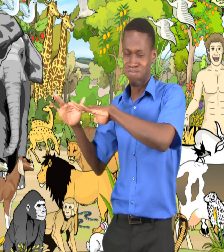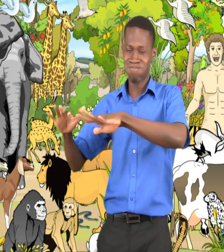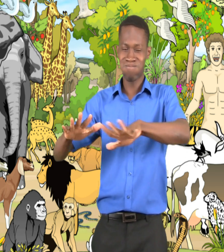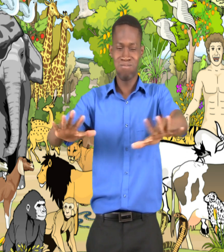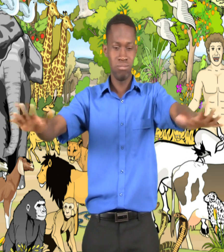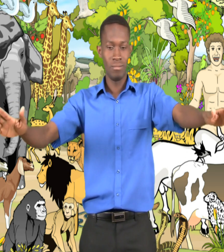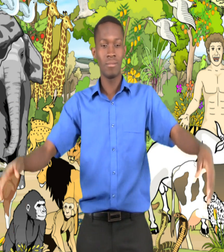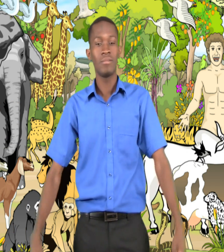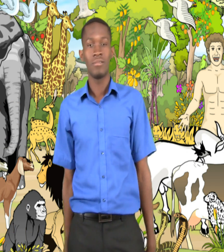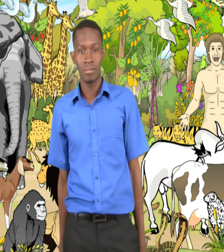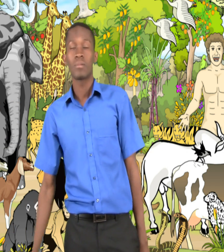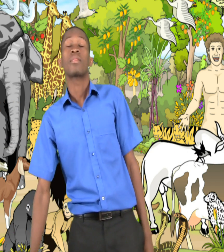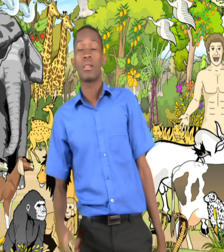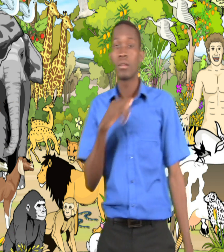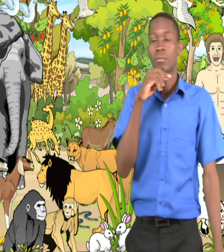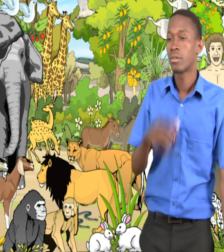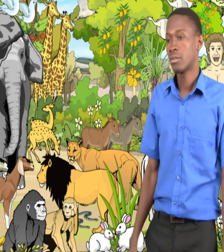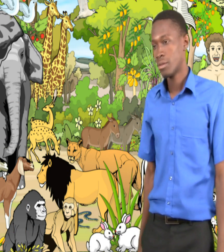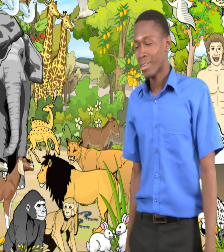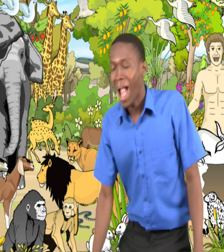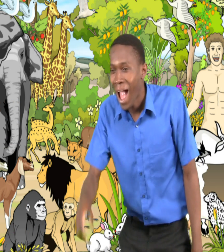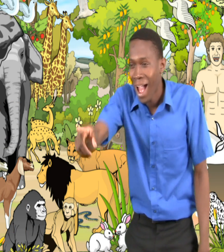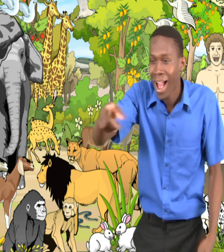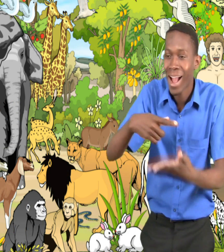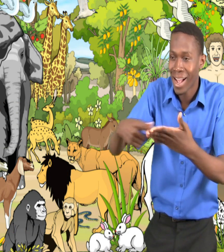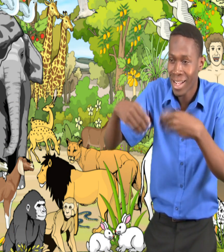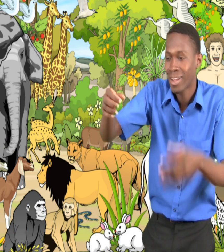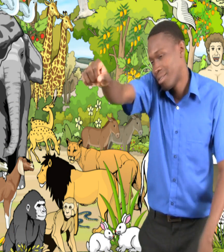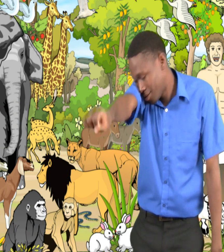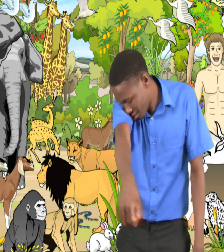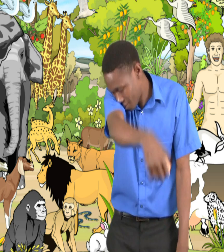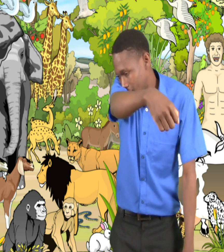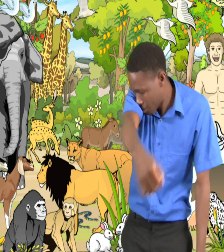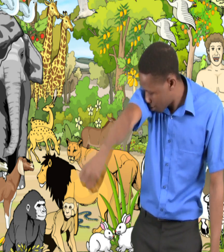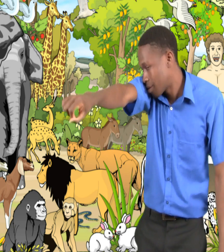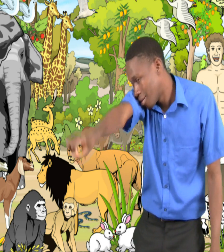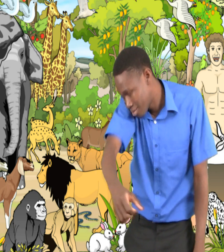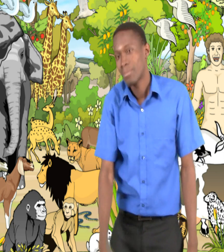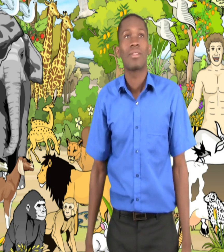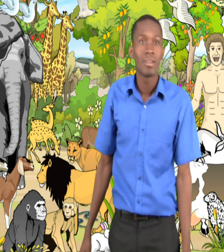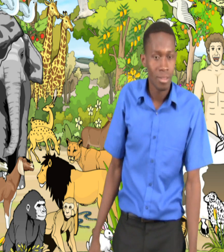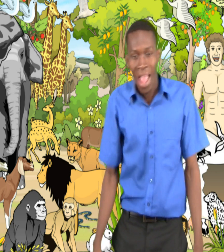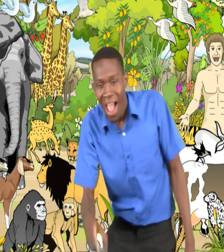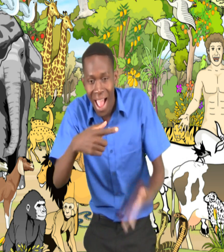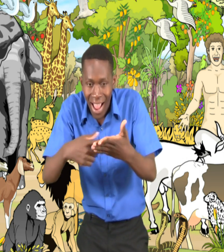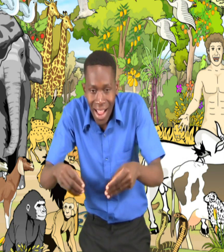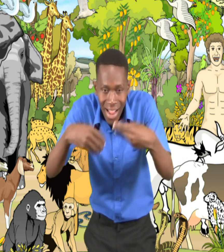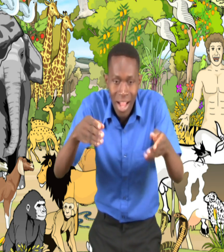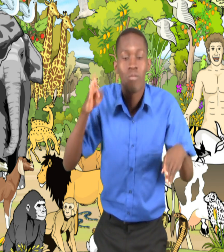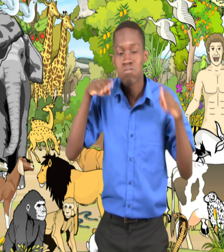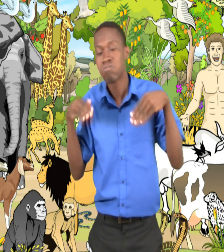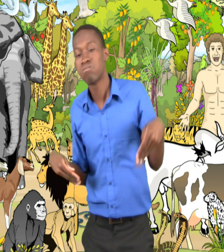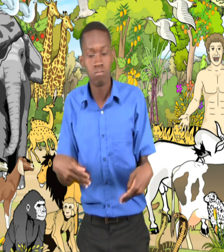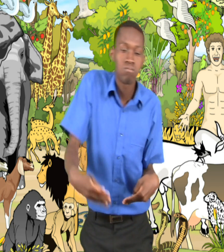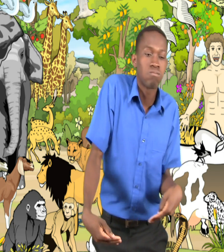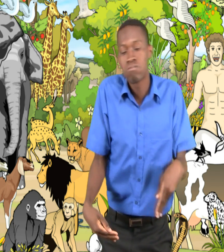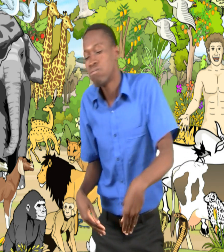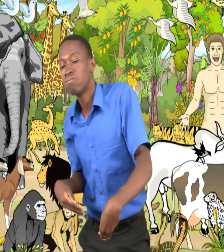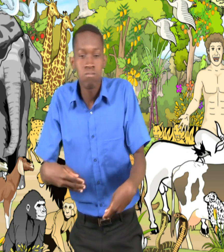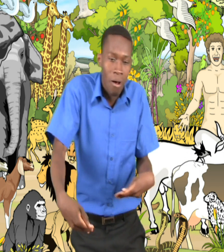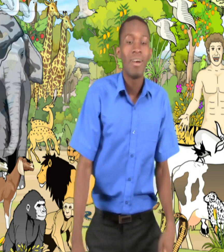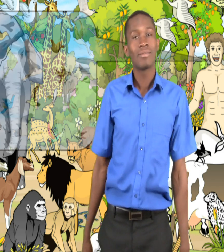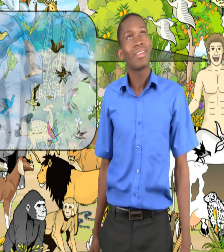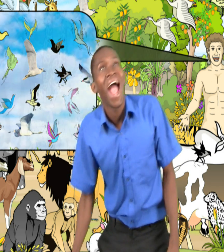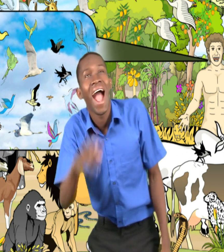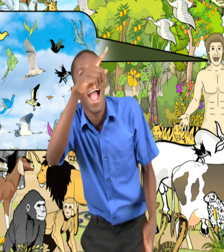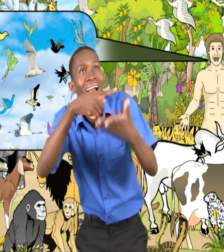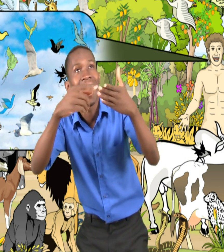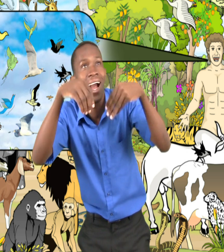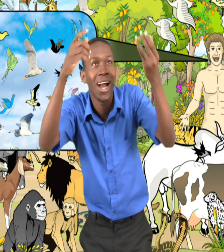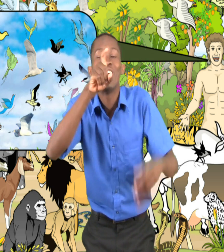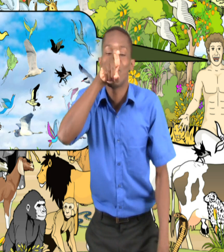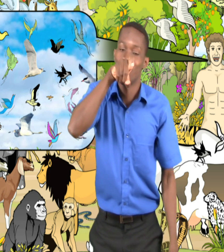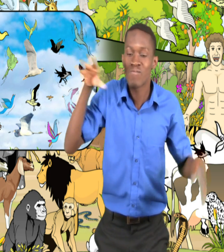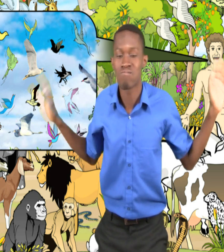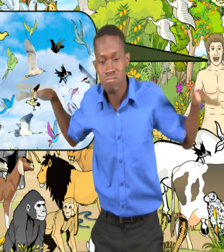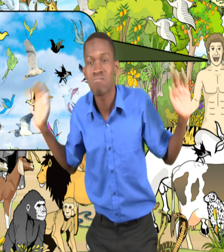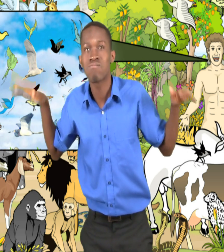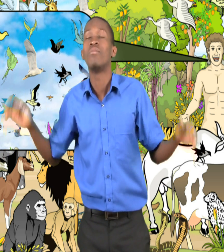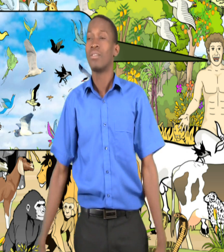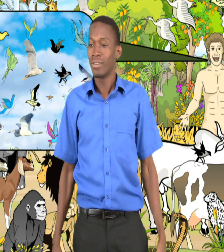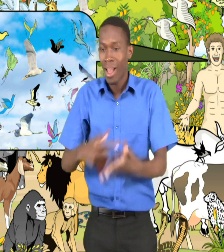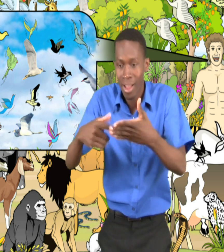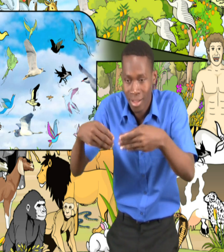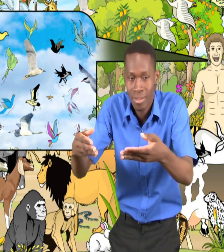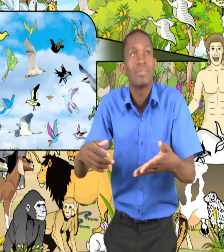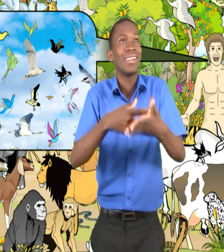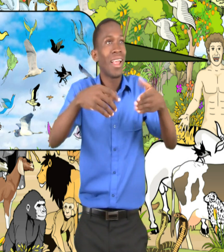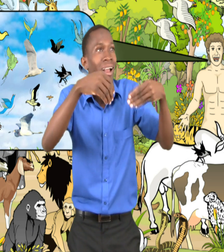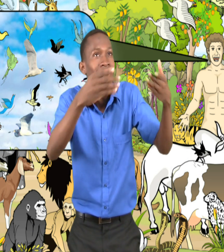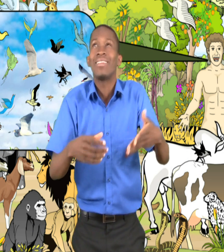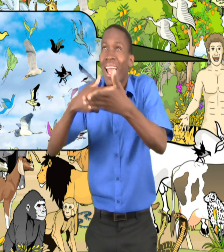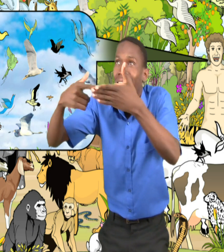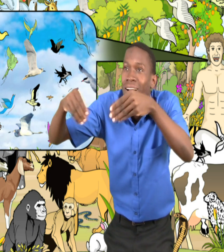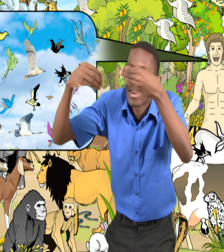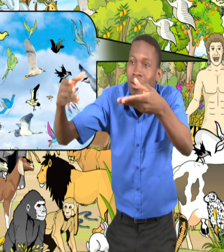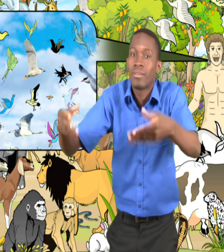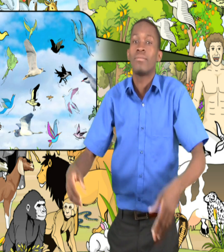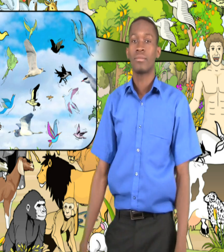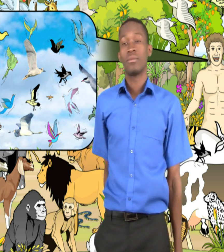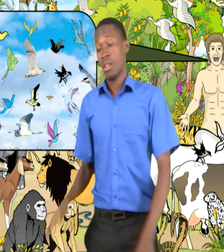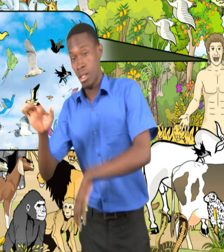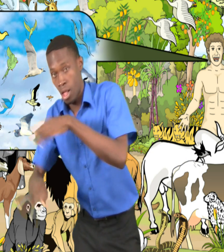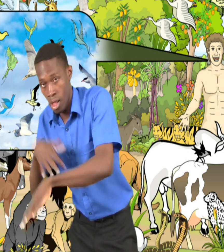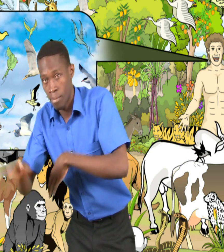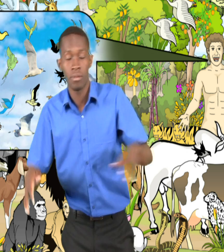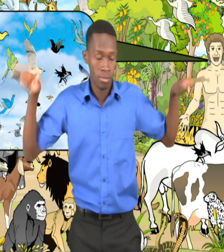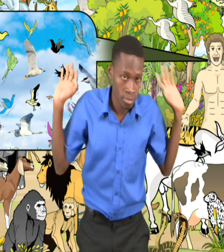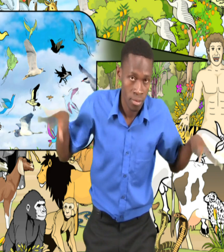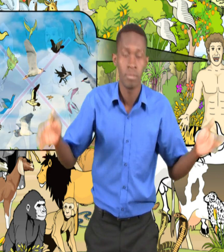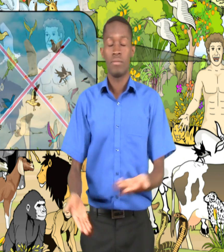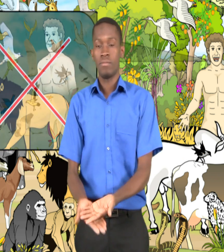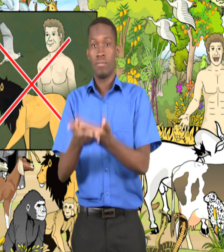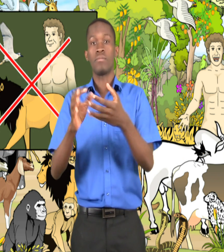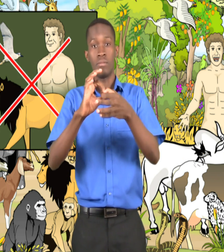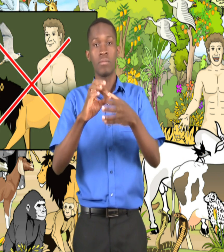The man gave names to all the livestock, to the birds of the air, and to every beast of the field.